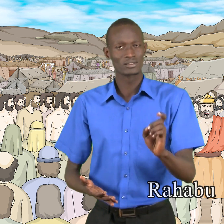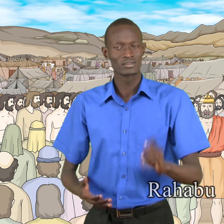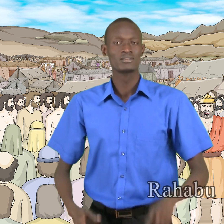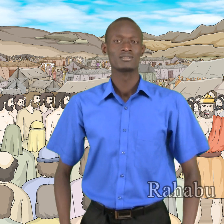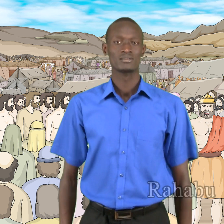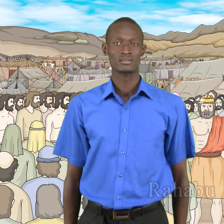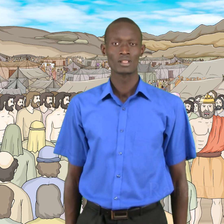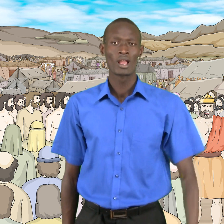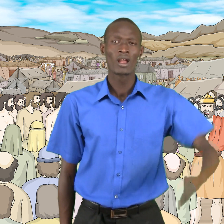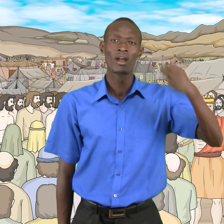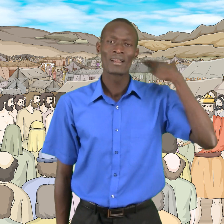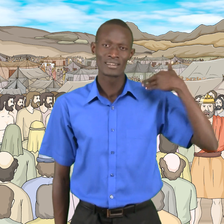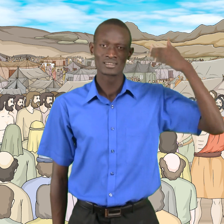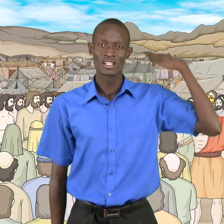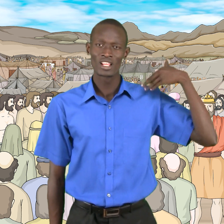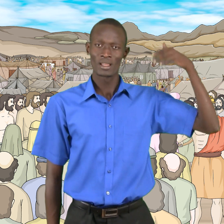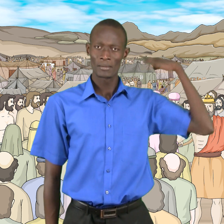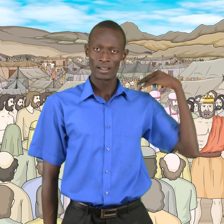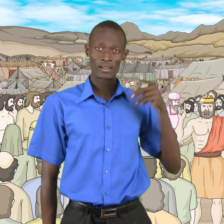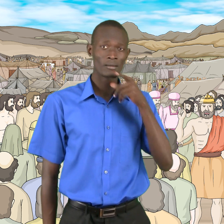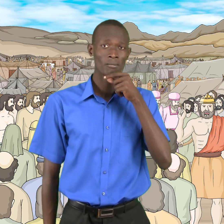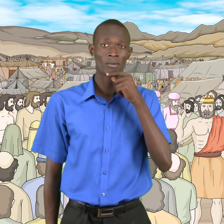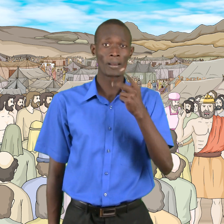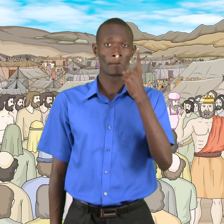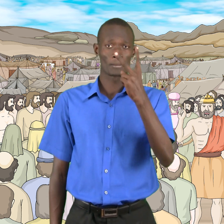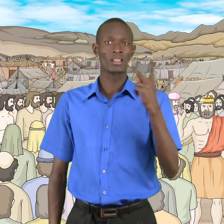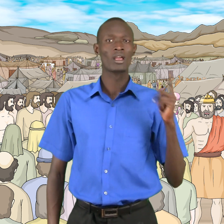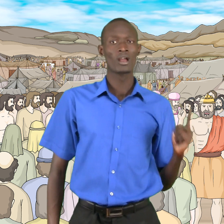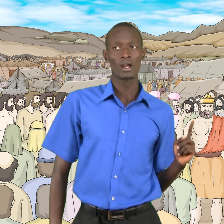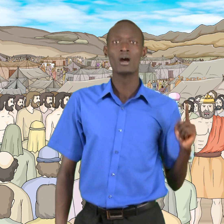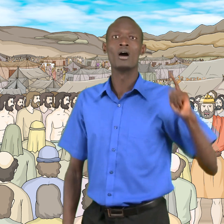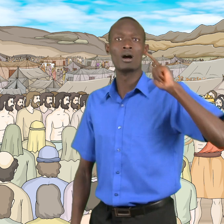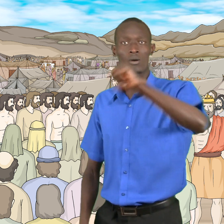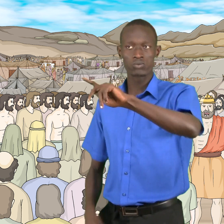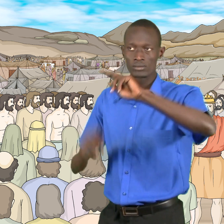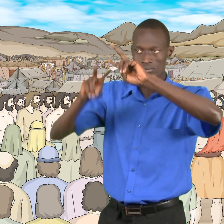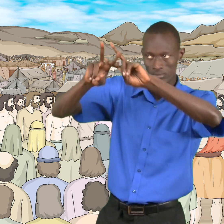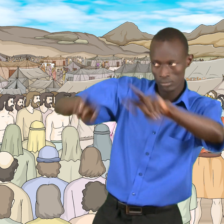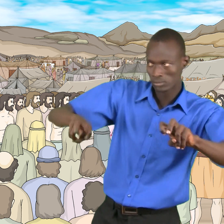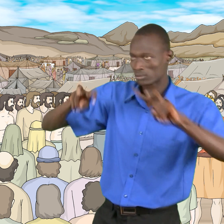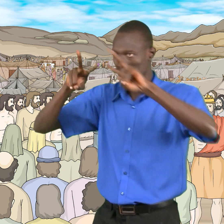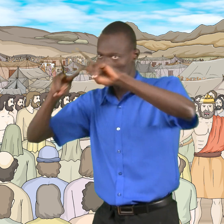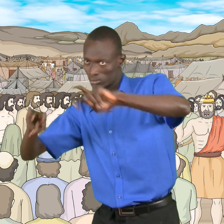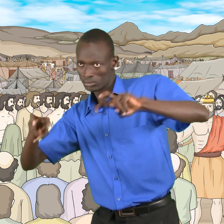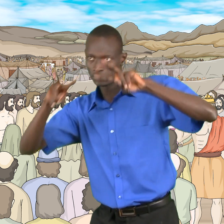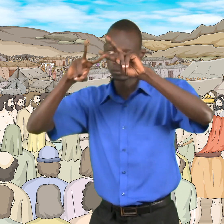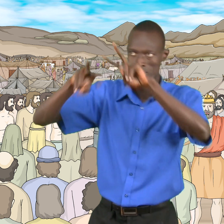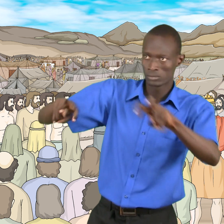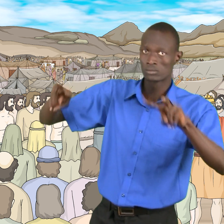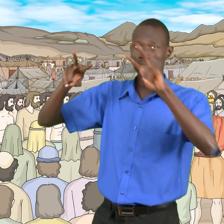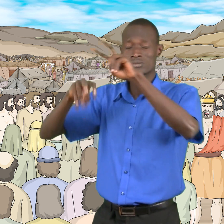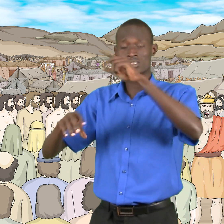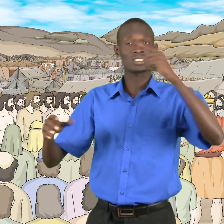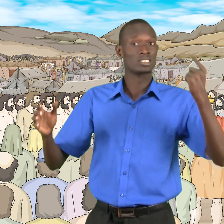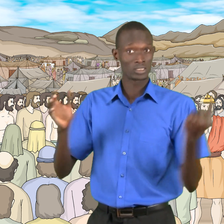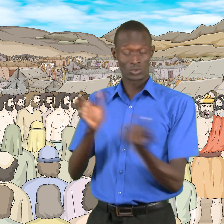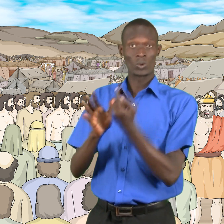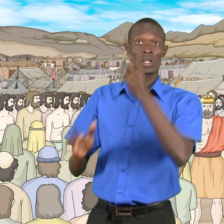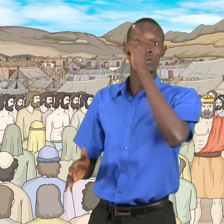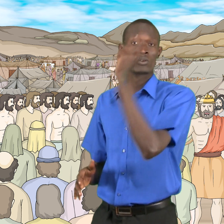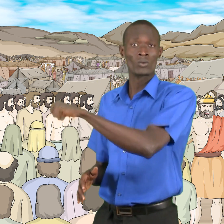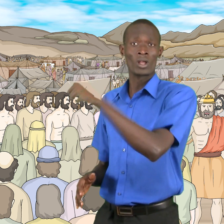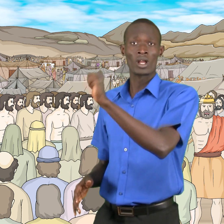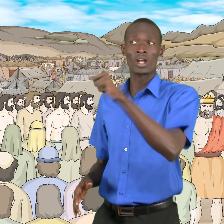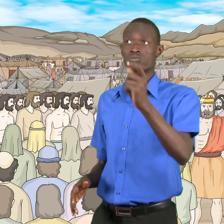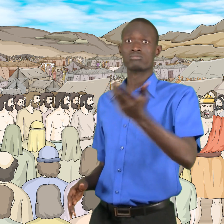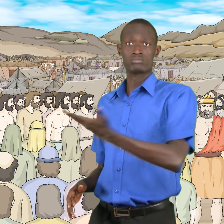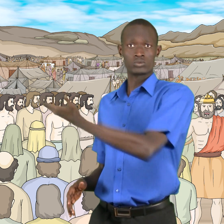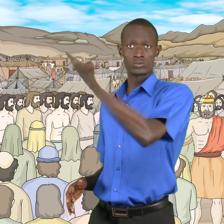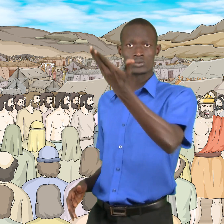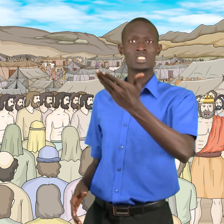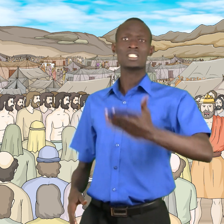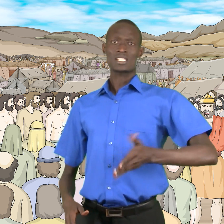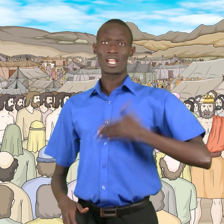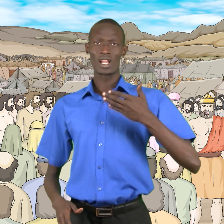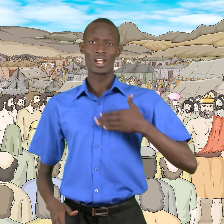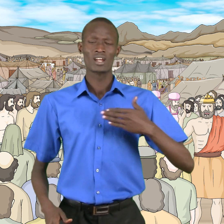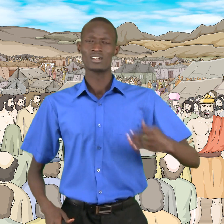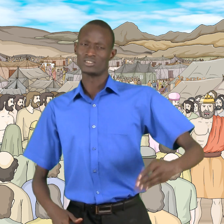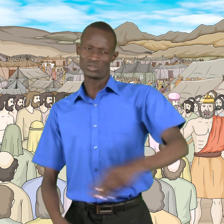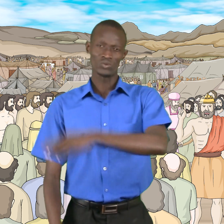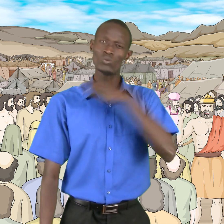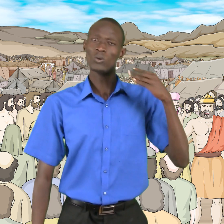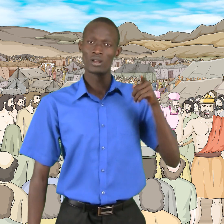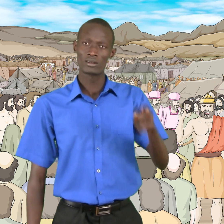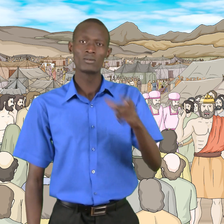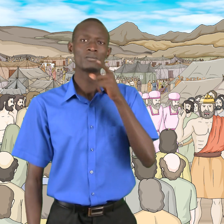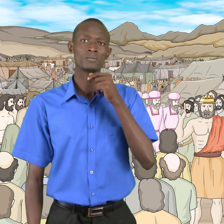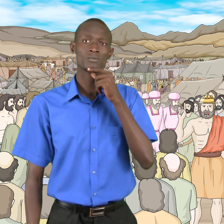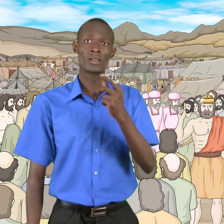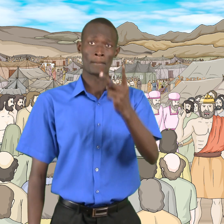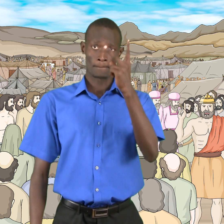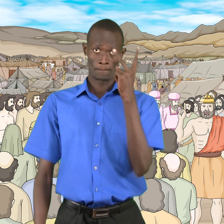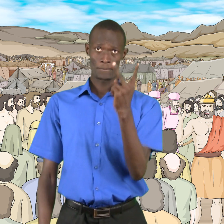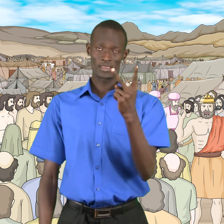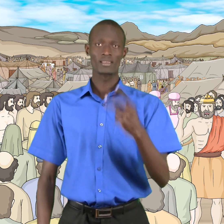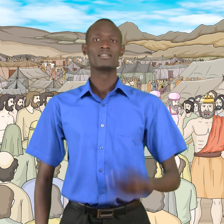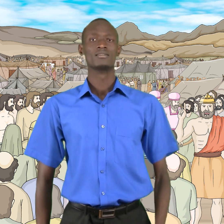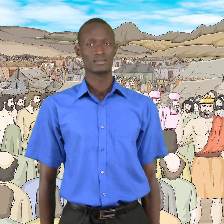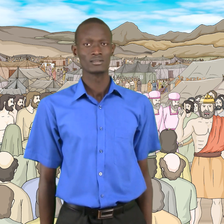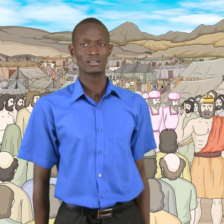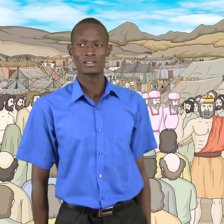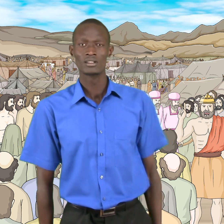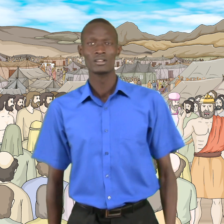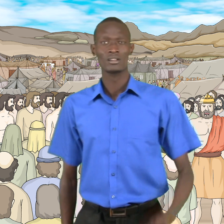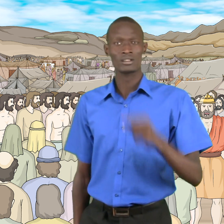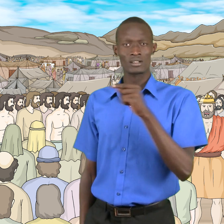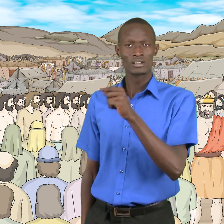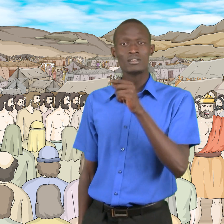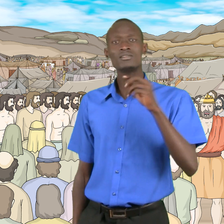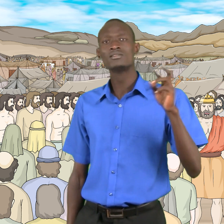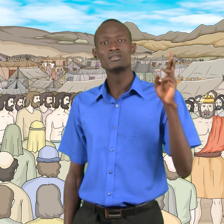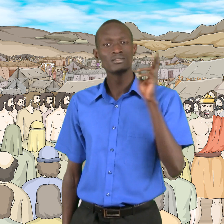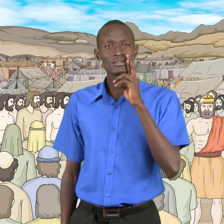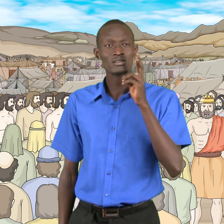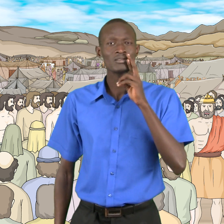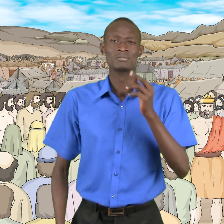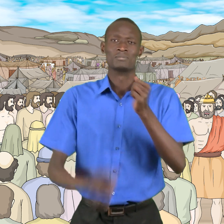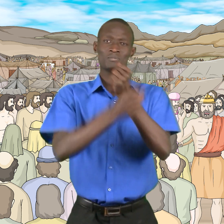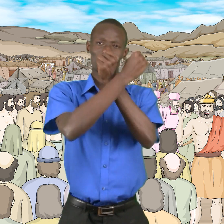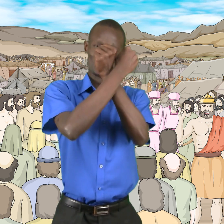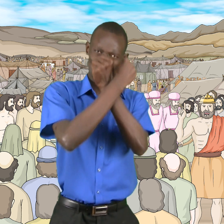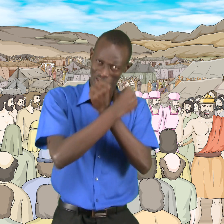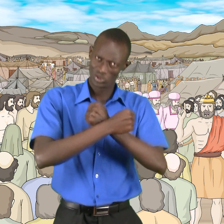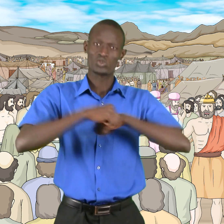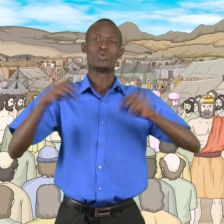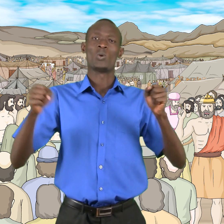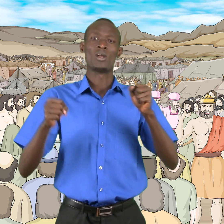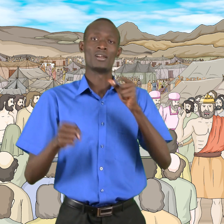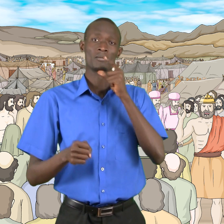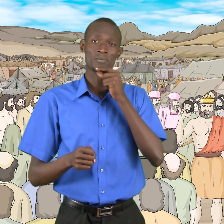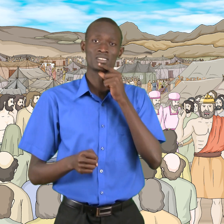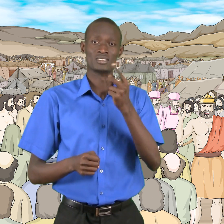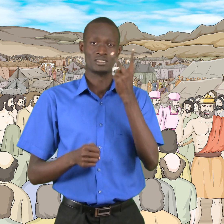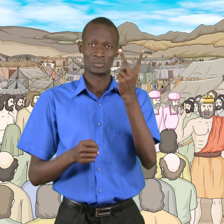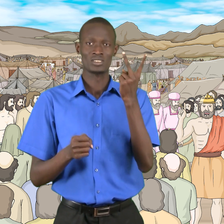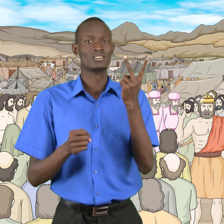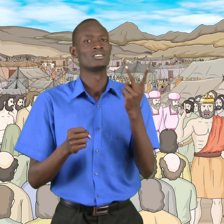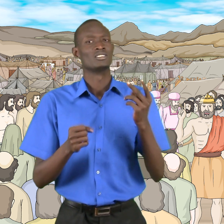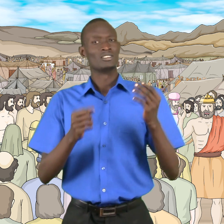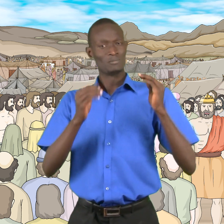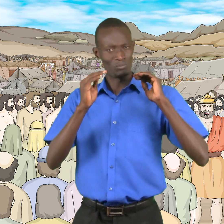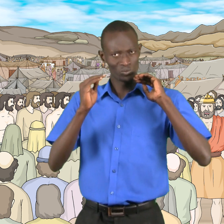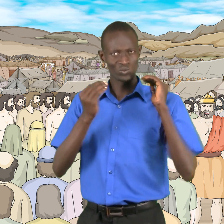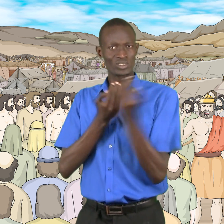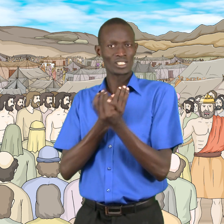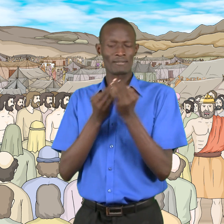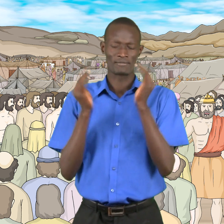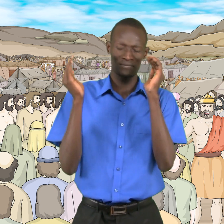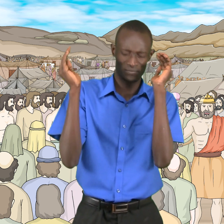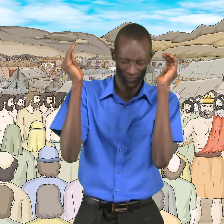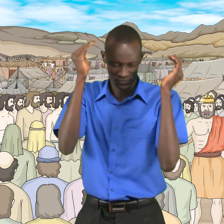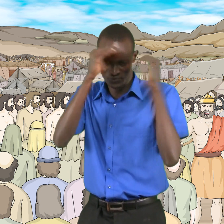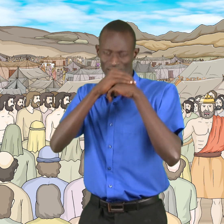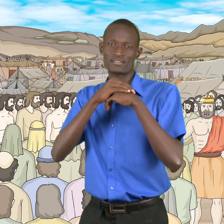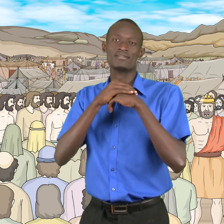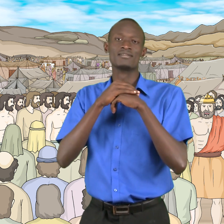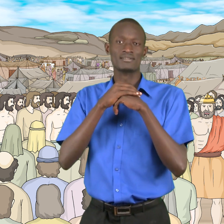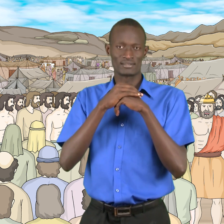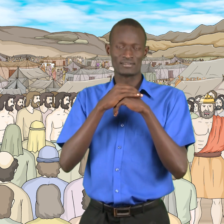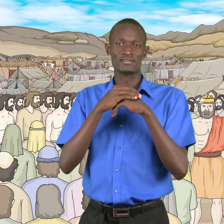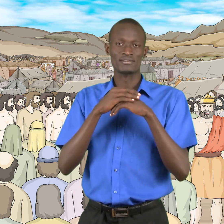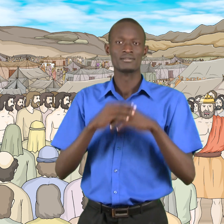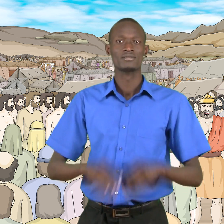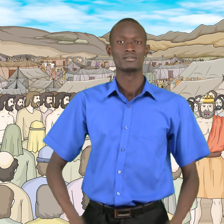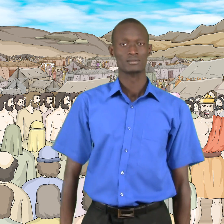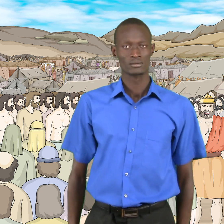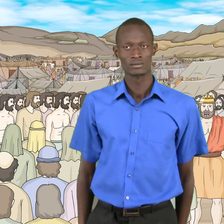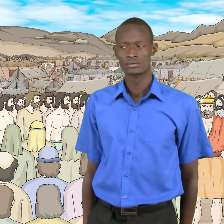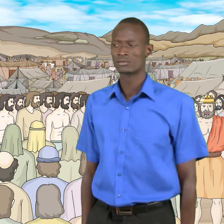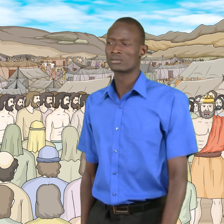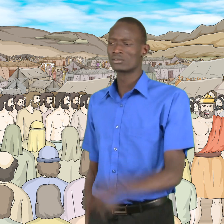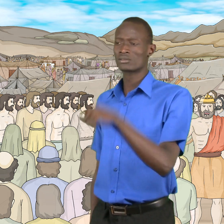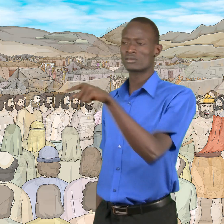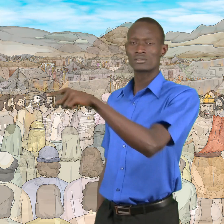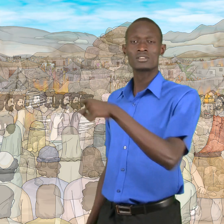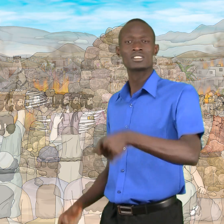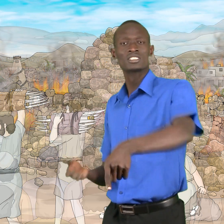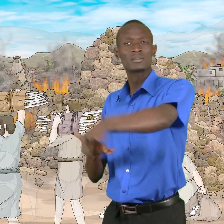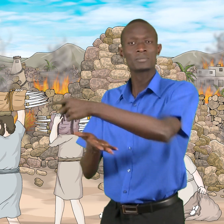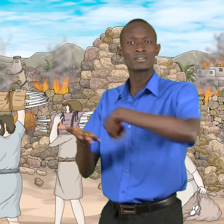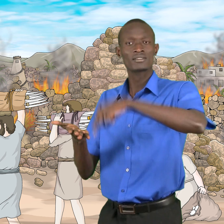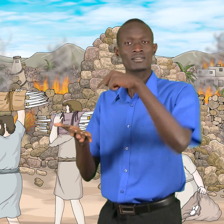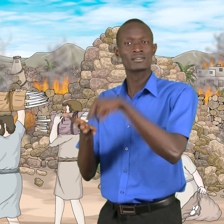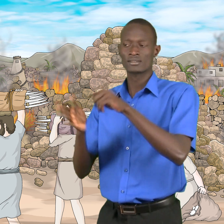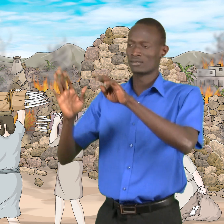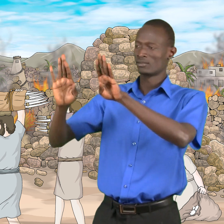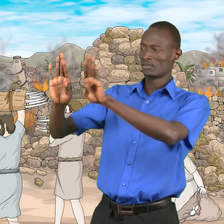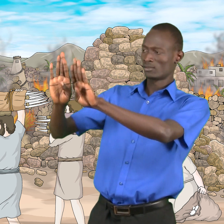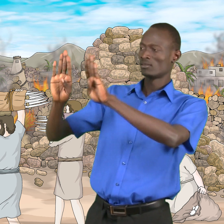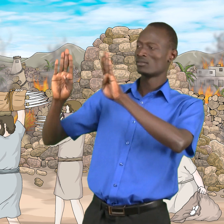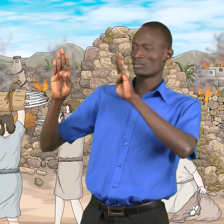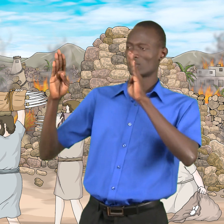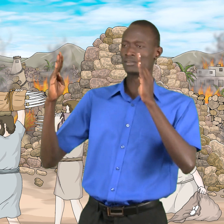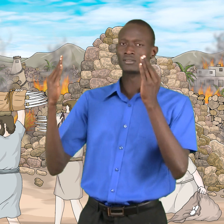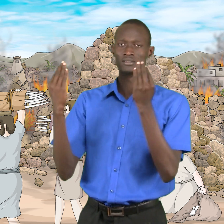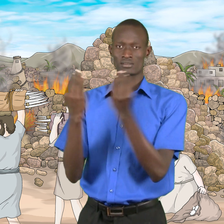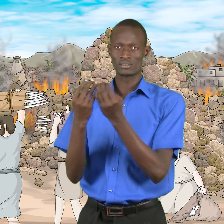Then the Israelites burned up the city and everything in it.